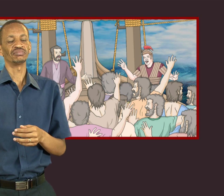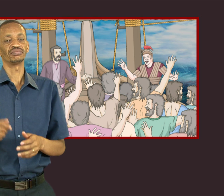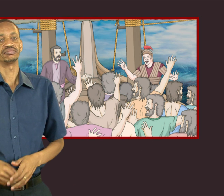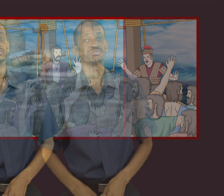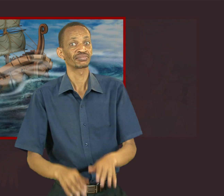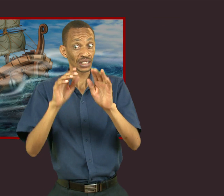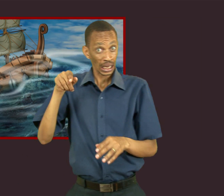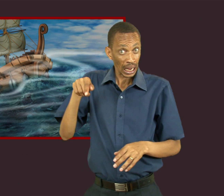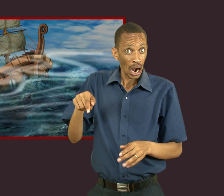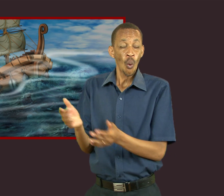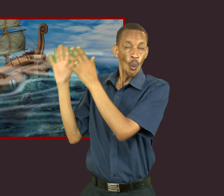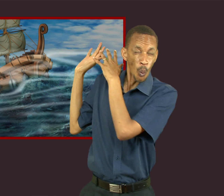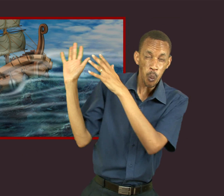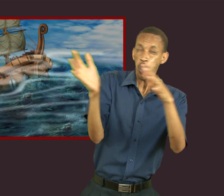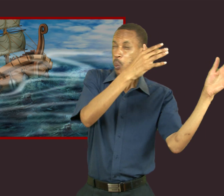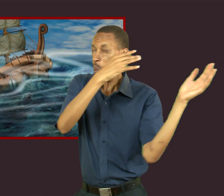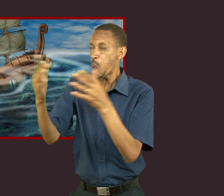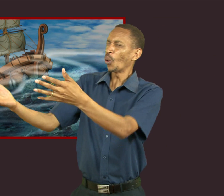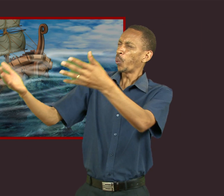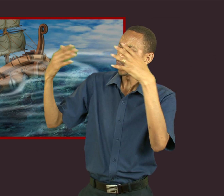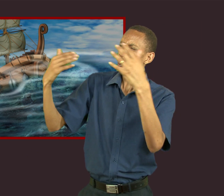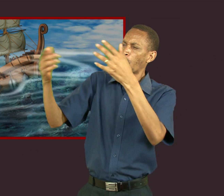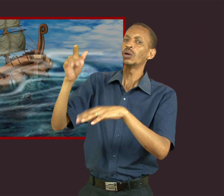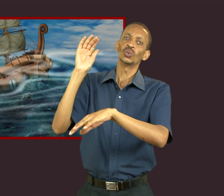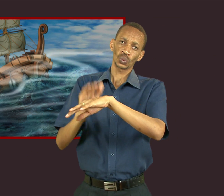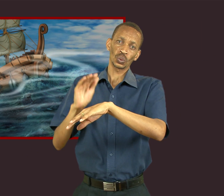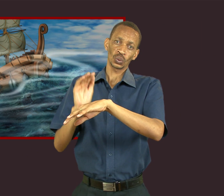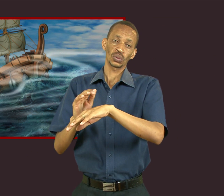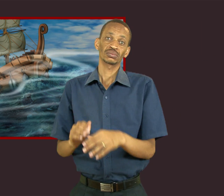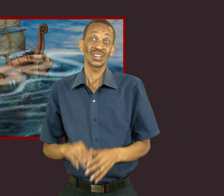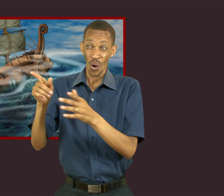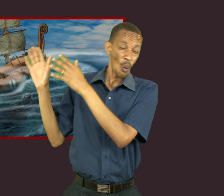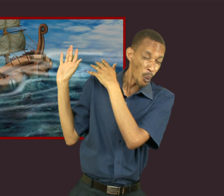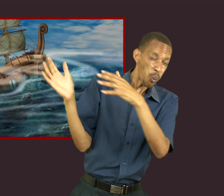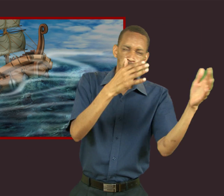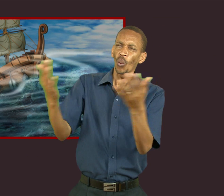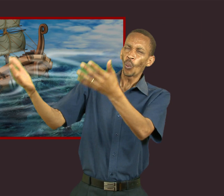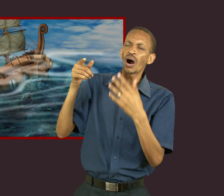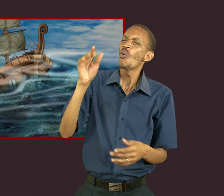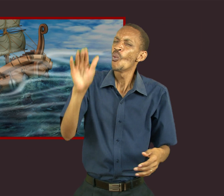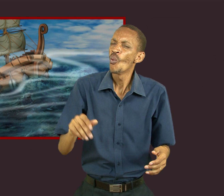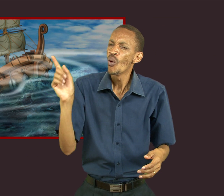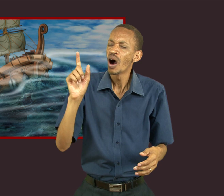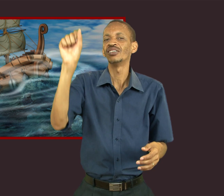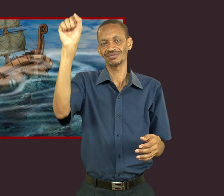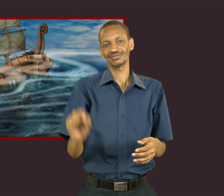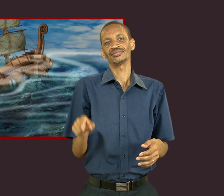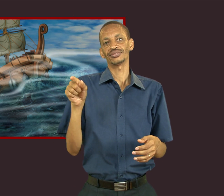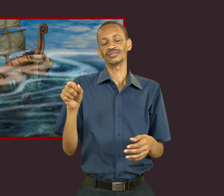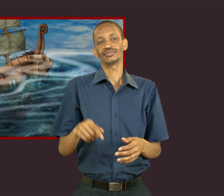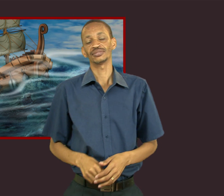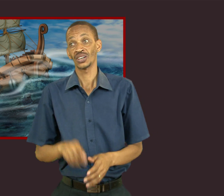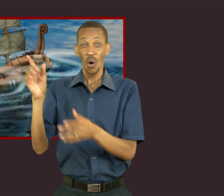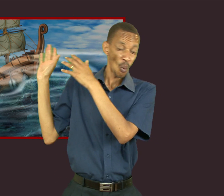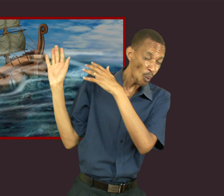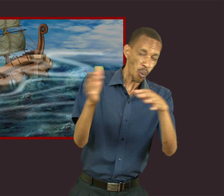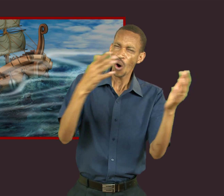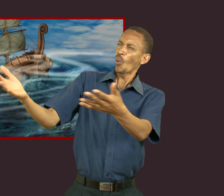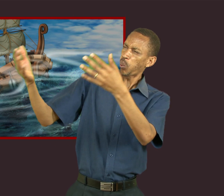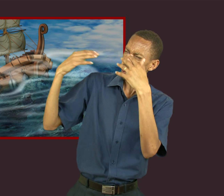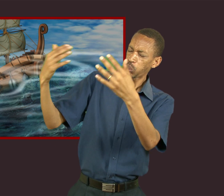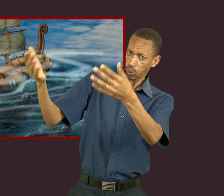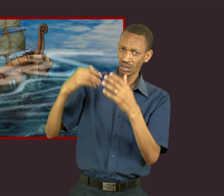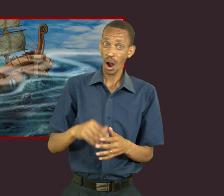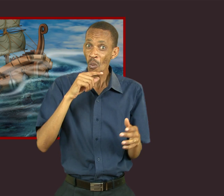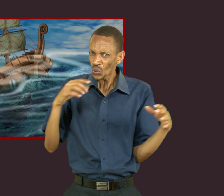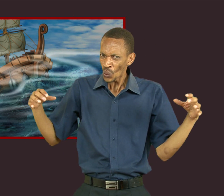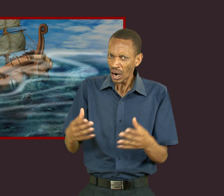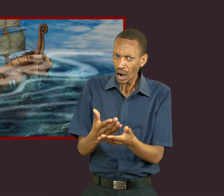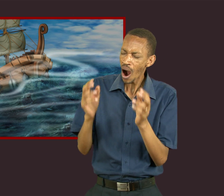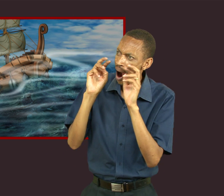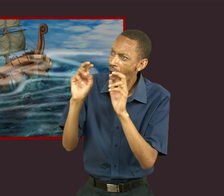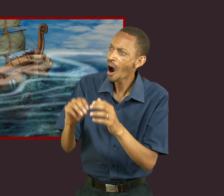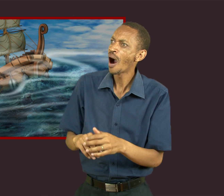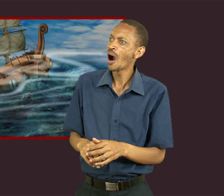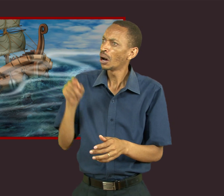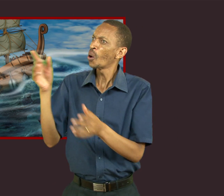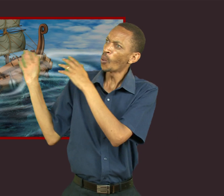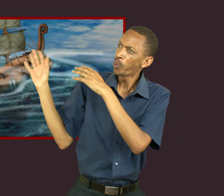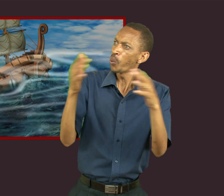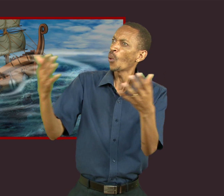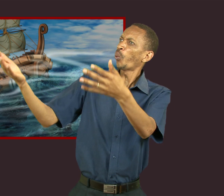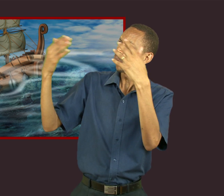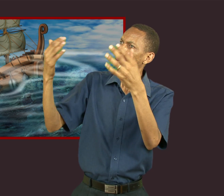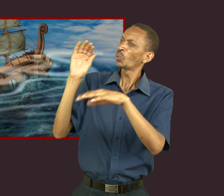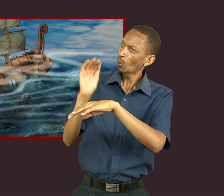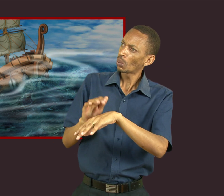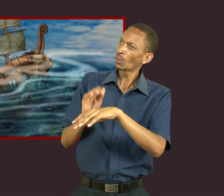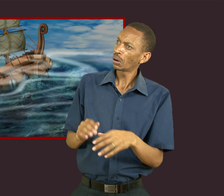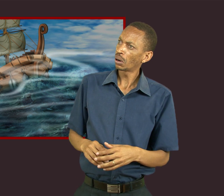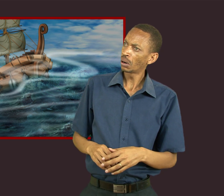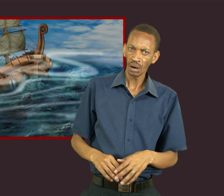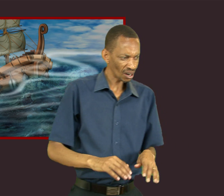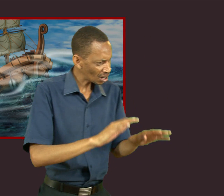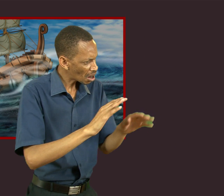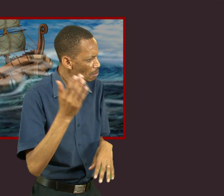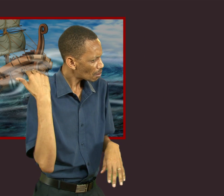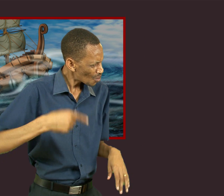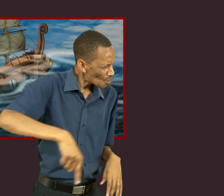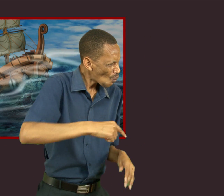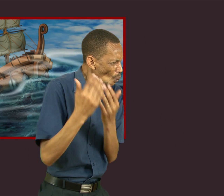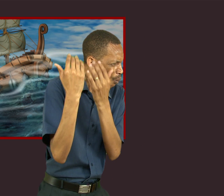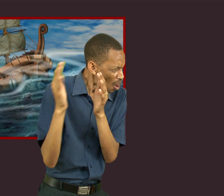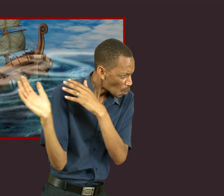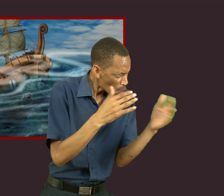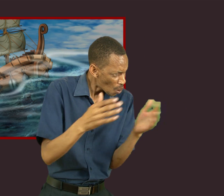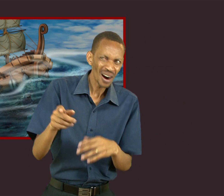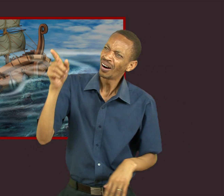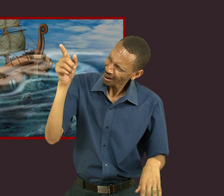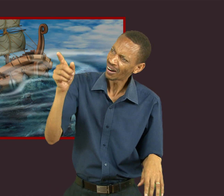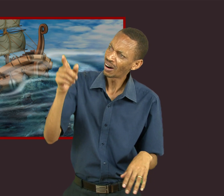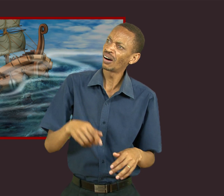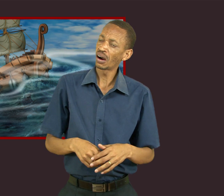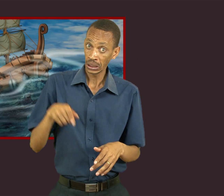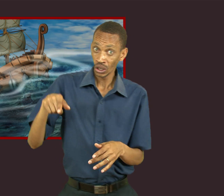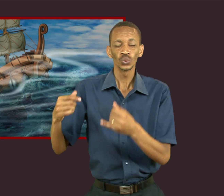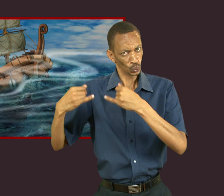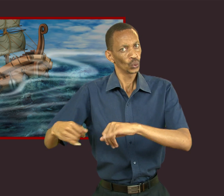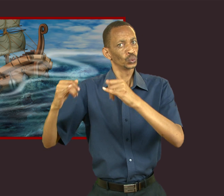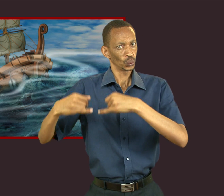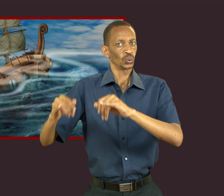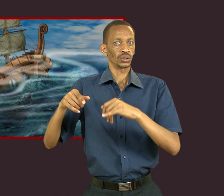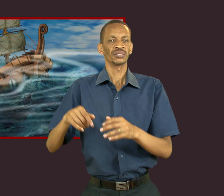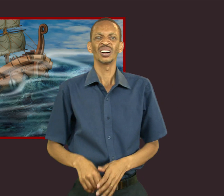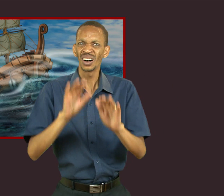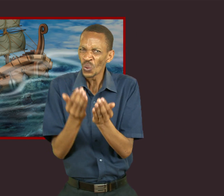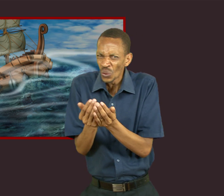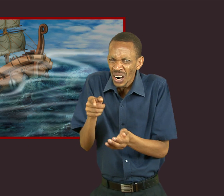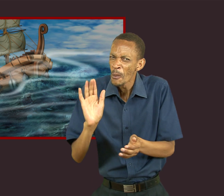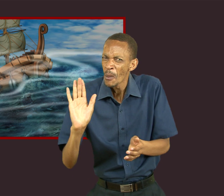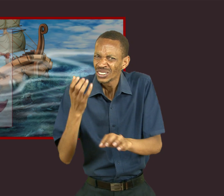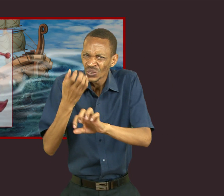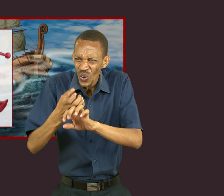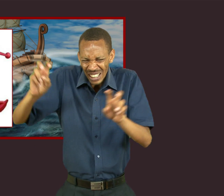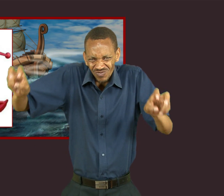When a gentle south wind began to blow, they thought they had their opportunity.